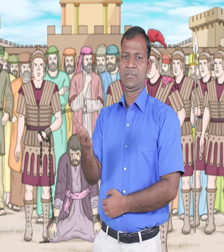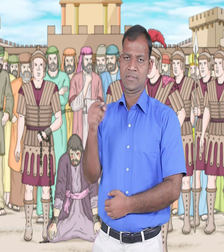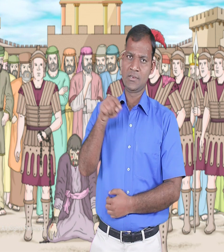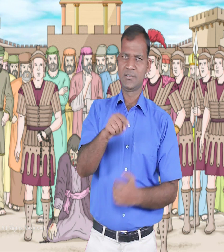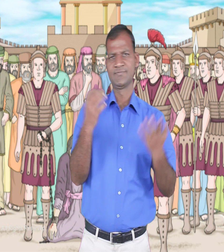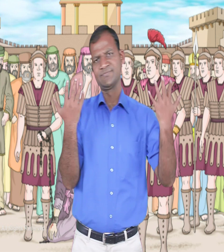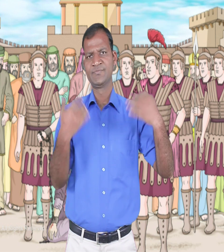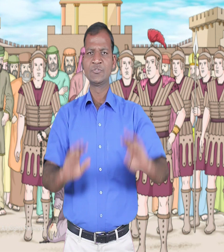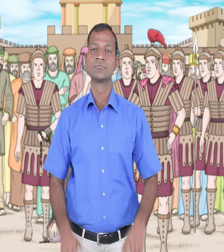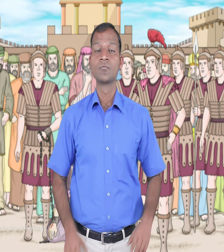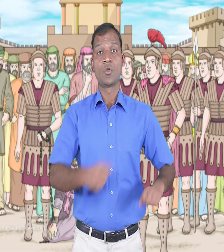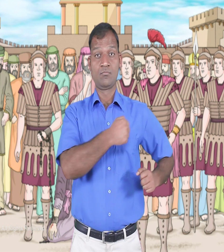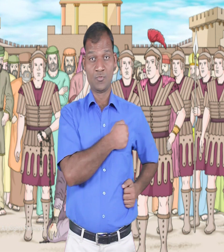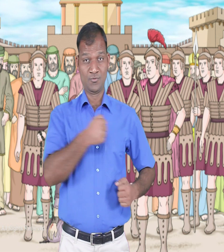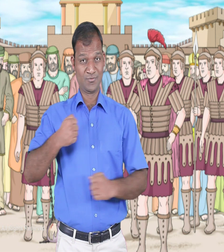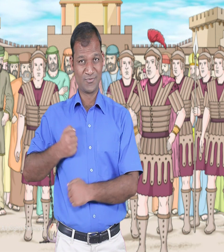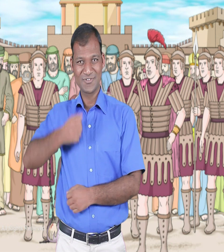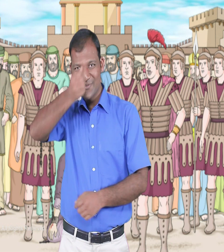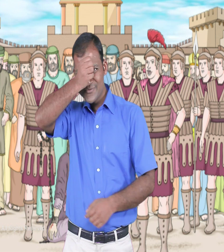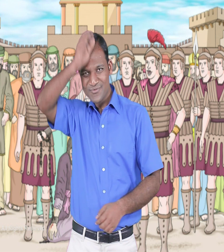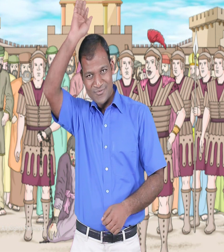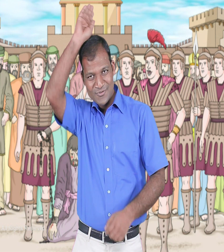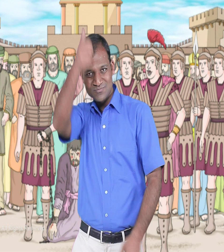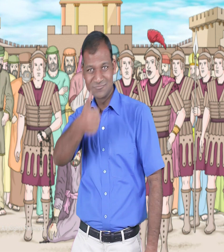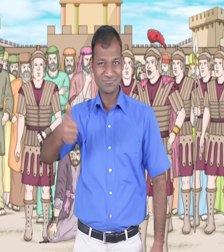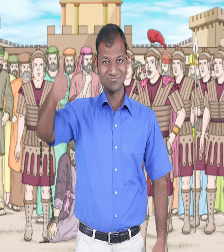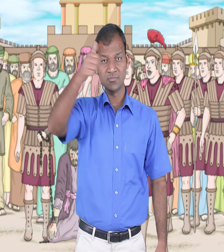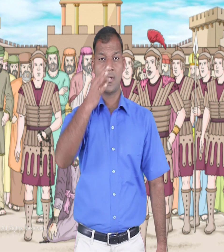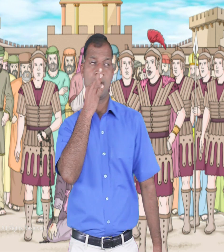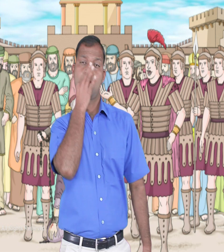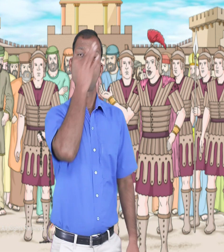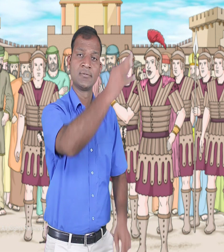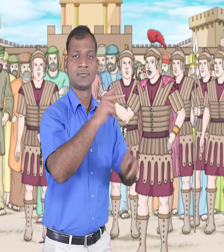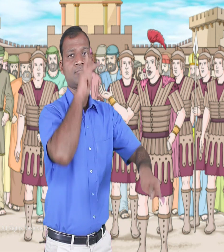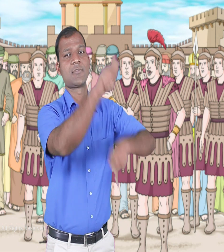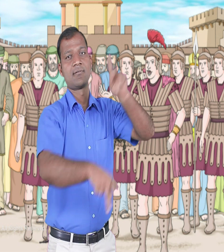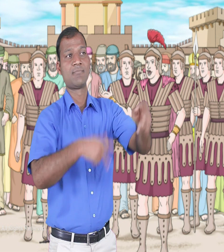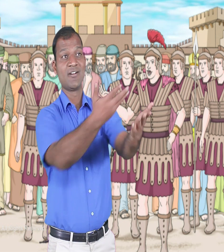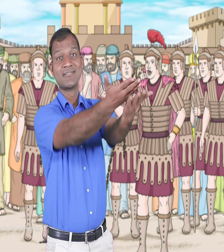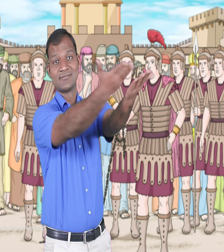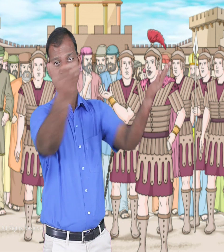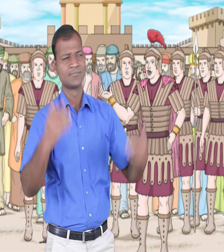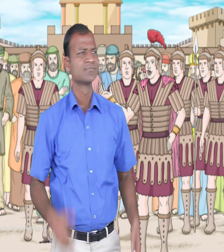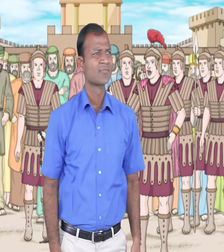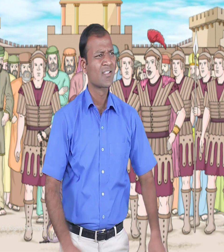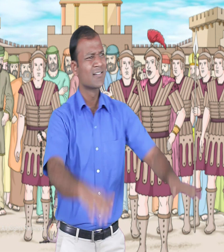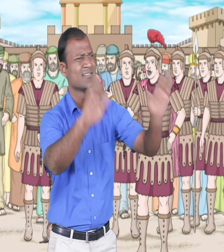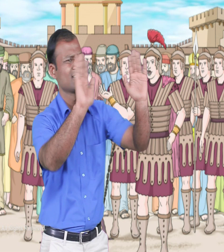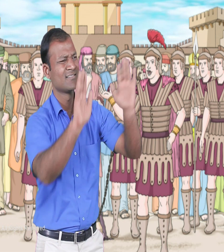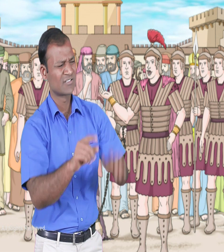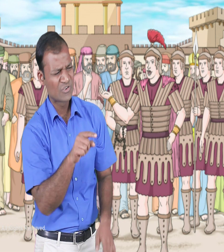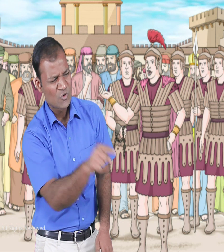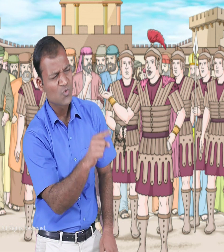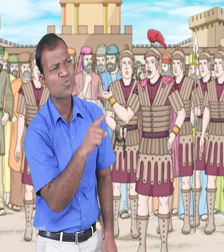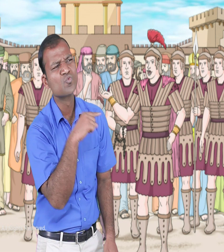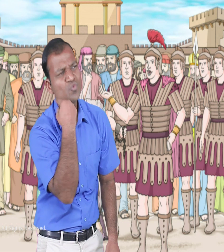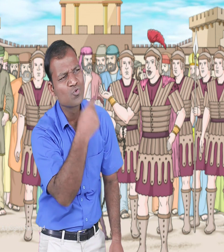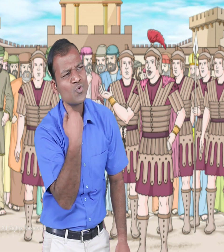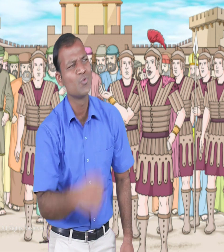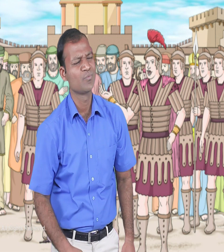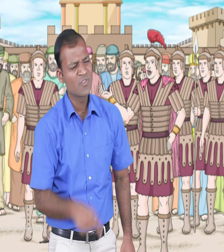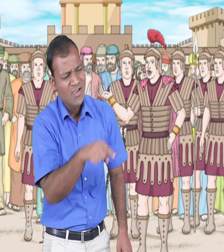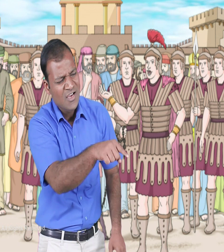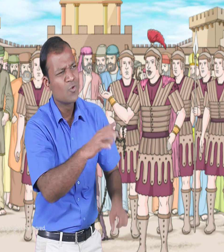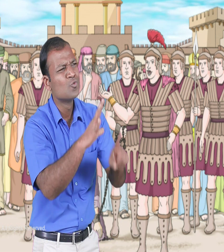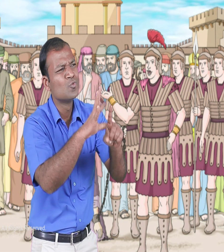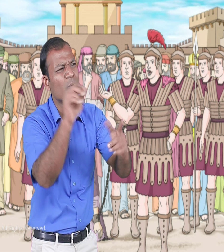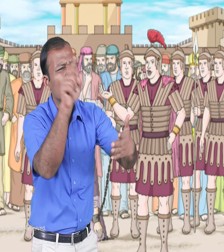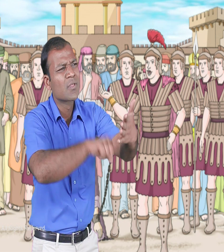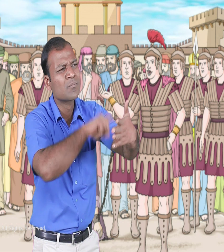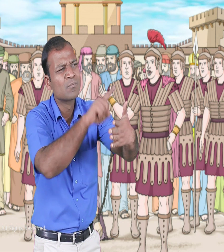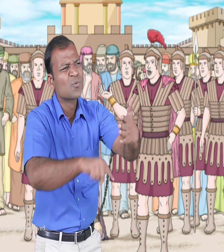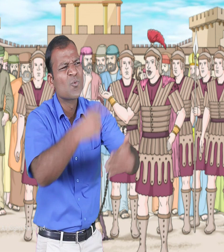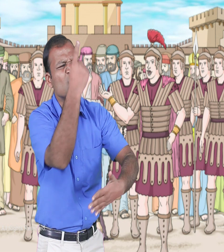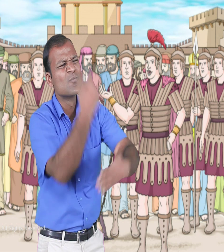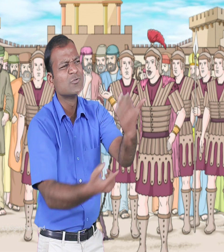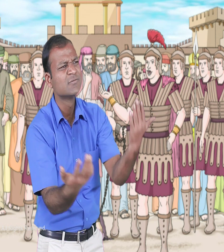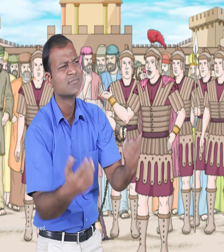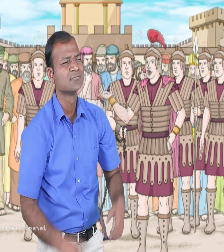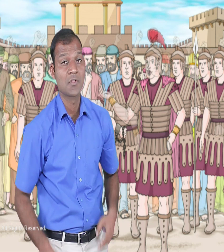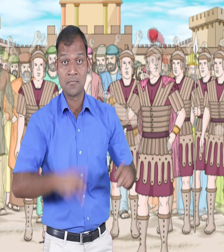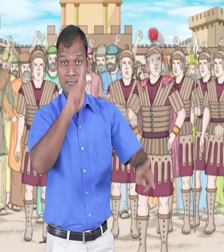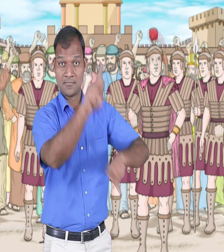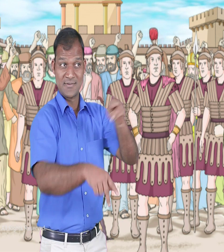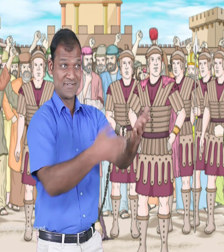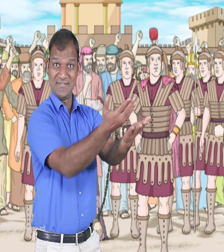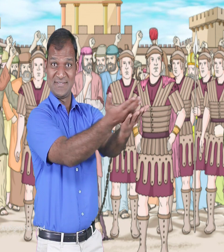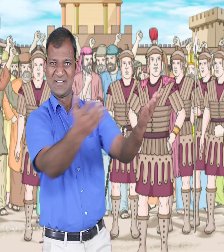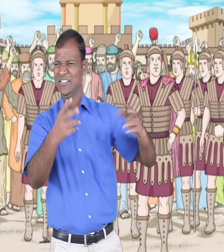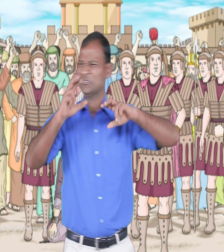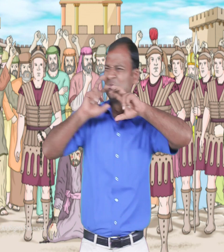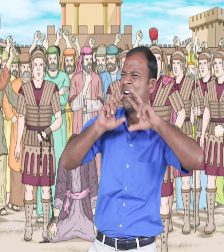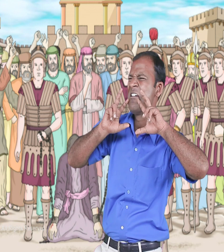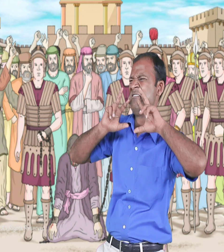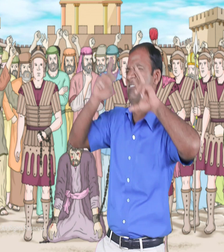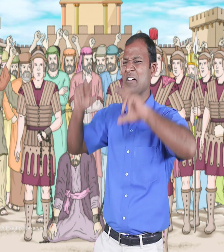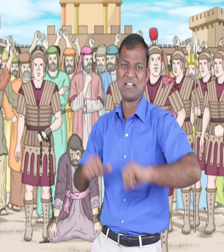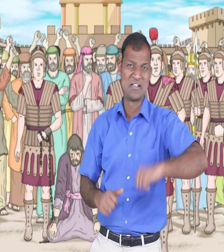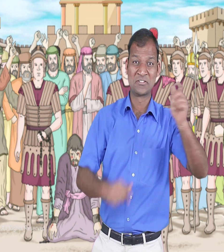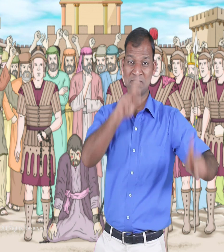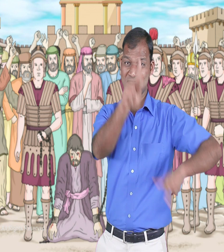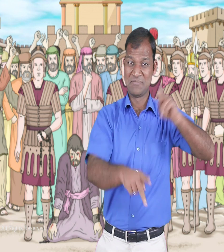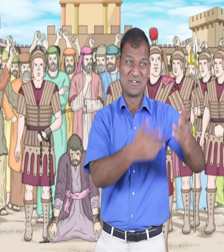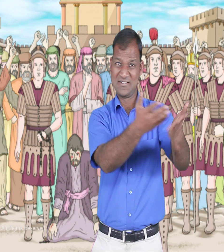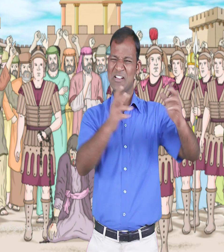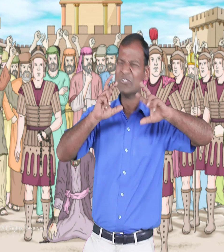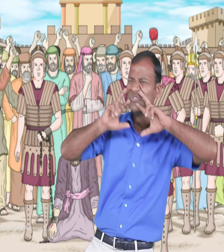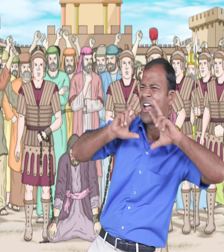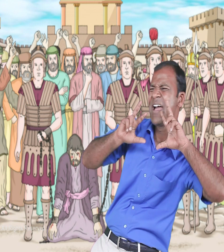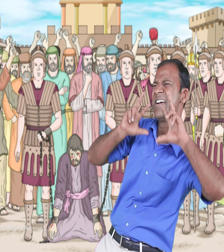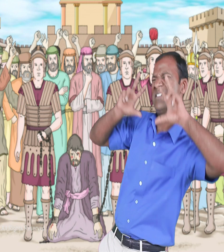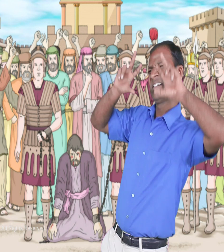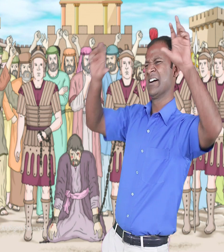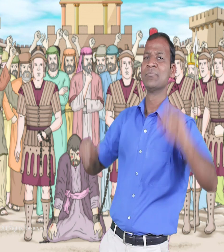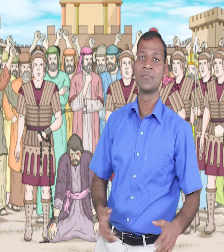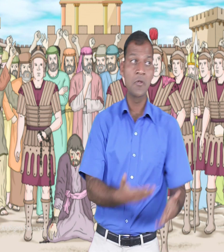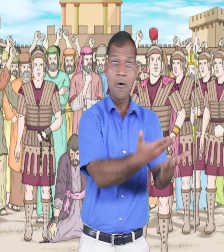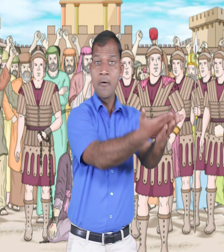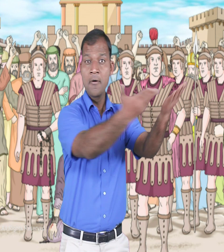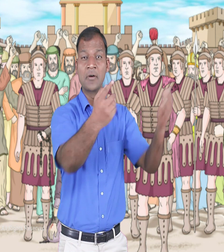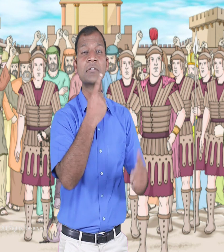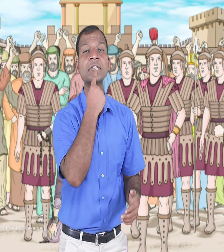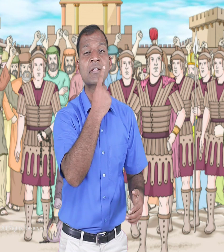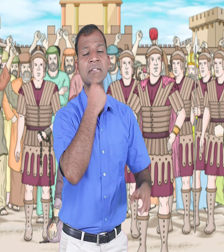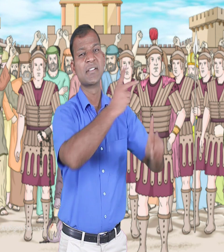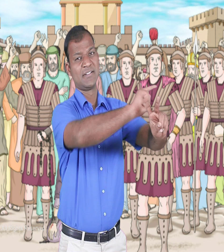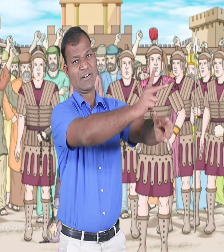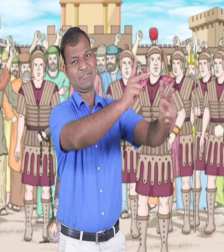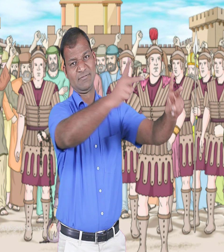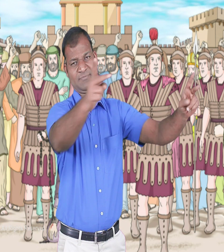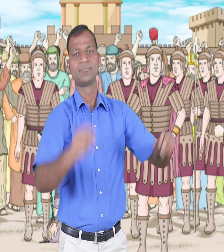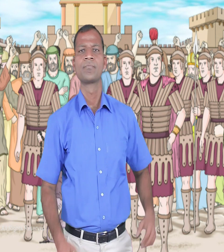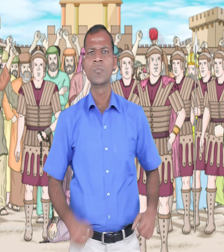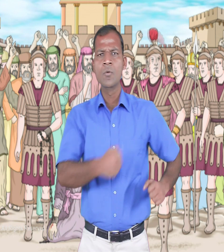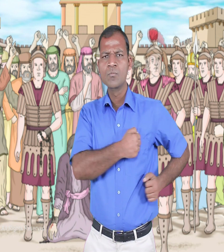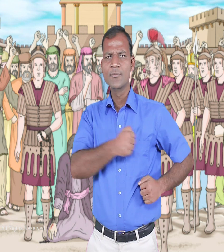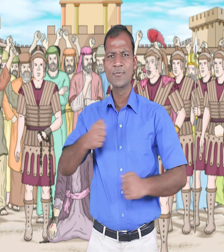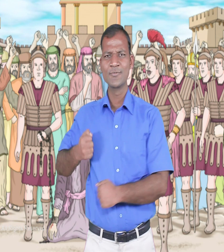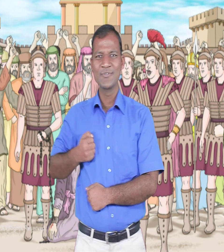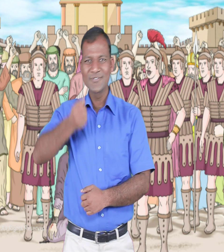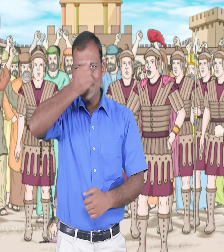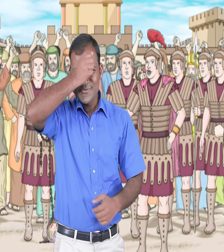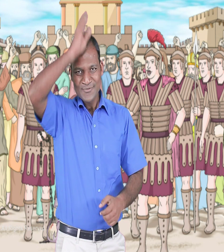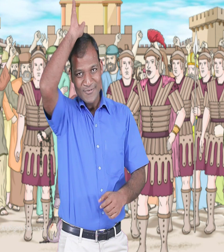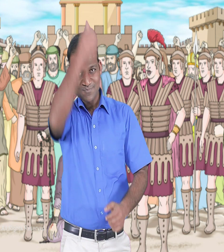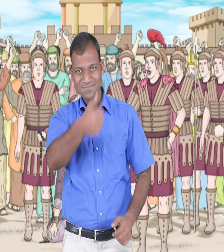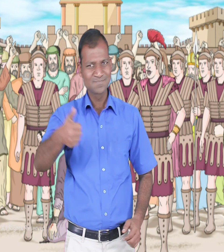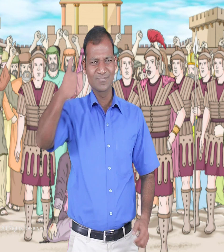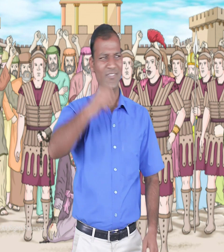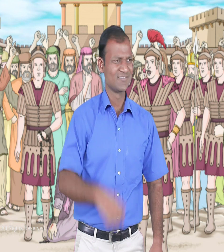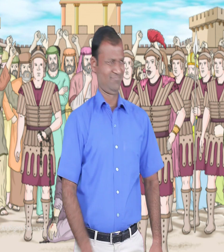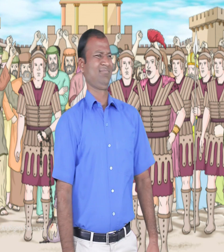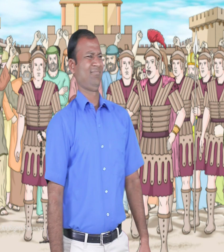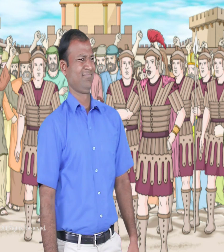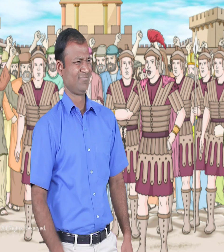Then he asked who he was and what he had done. Some in the crowd were shouting one thing, and some another.